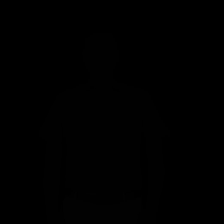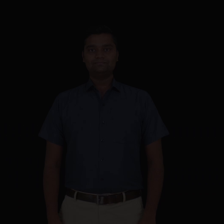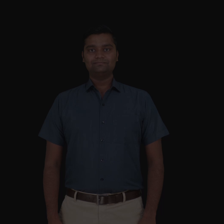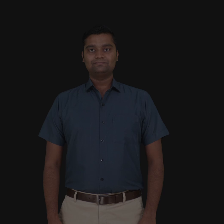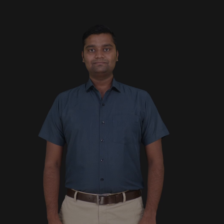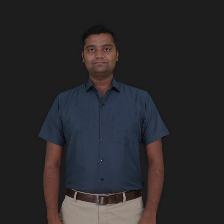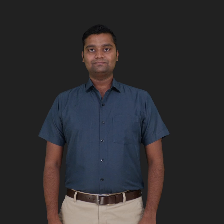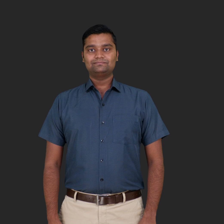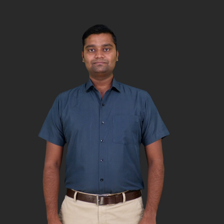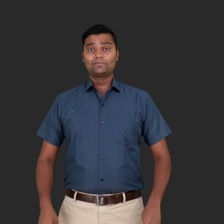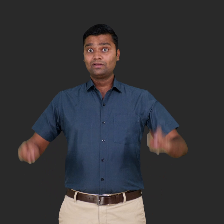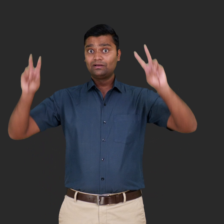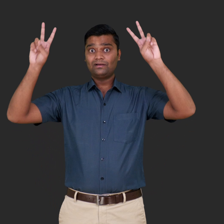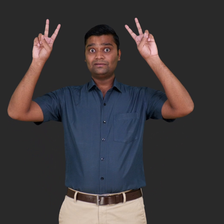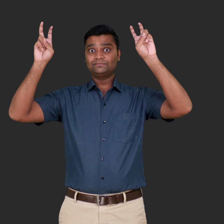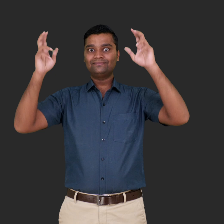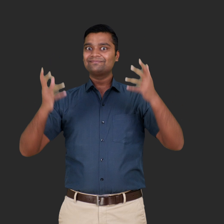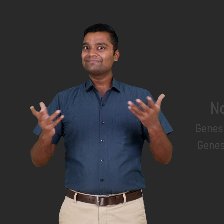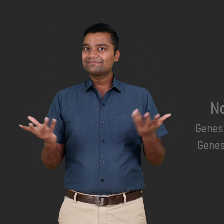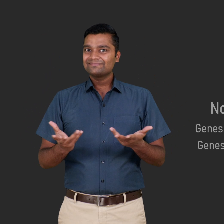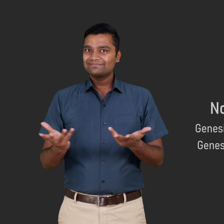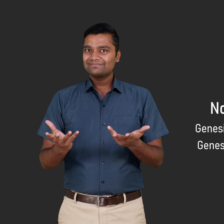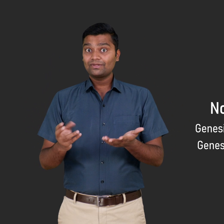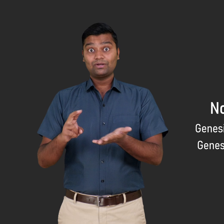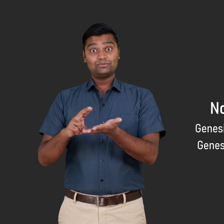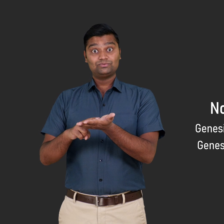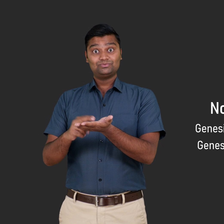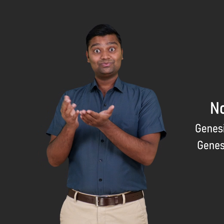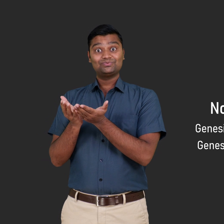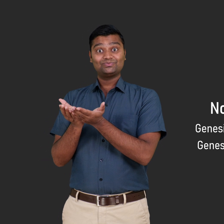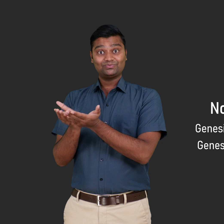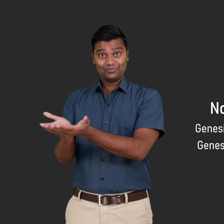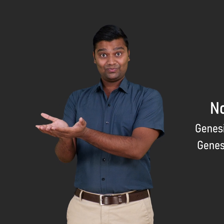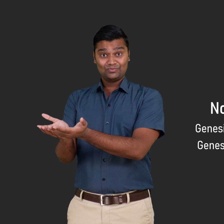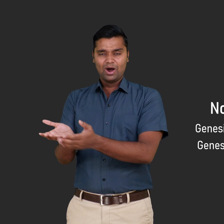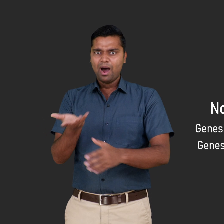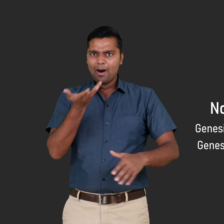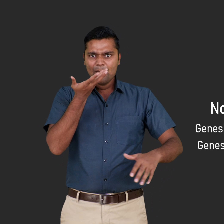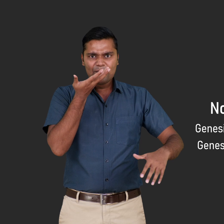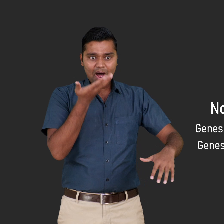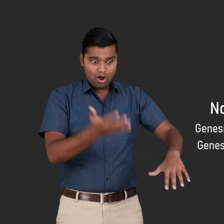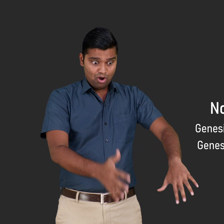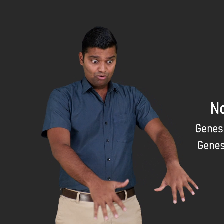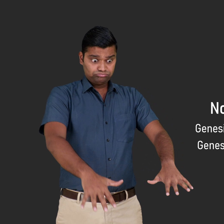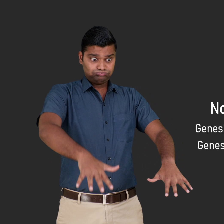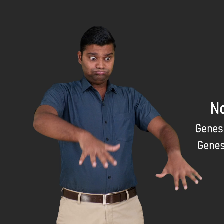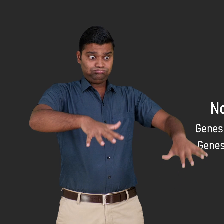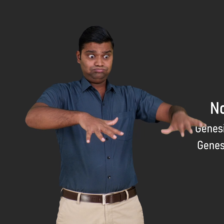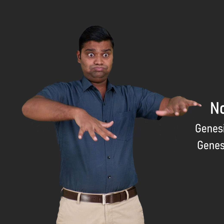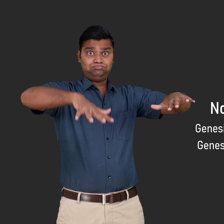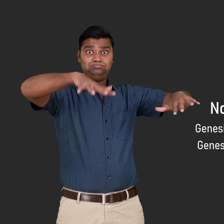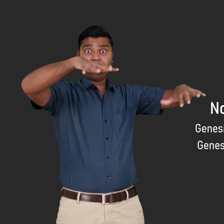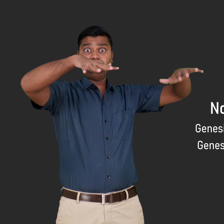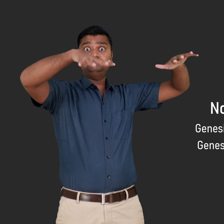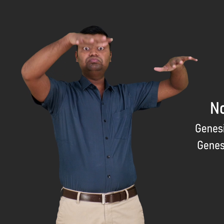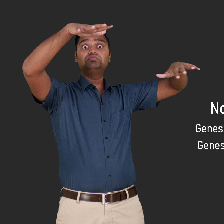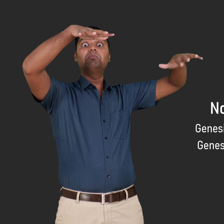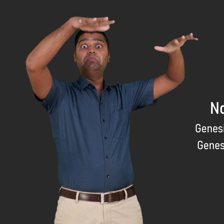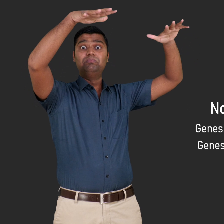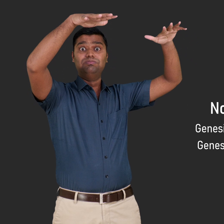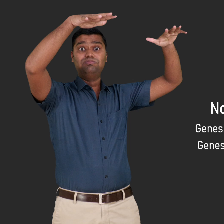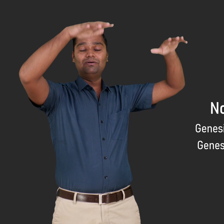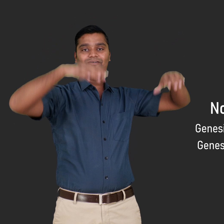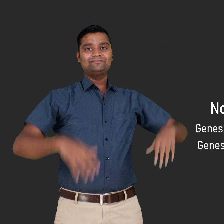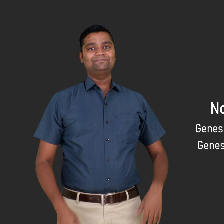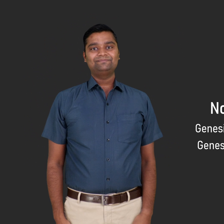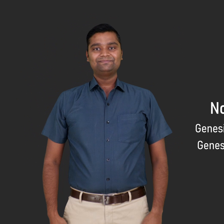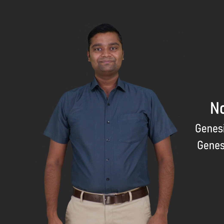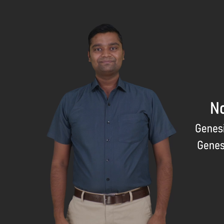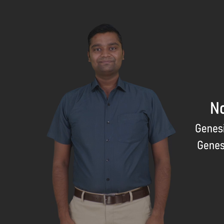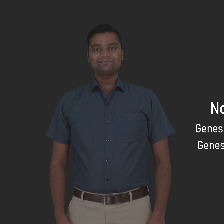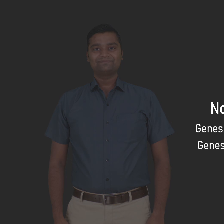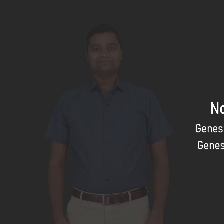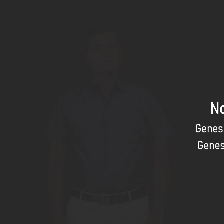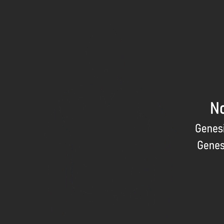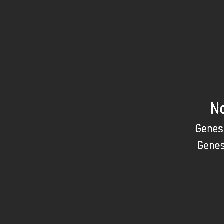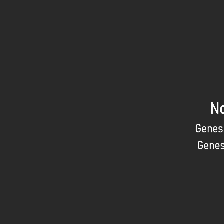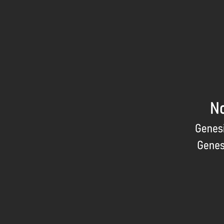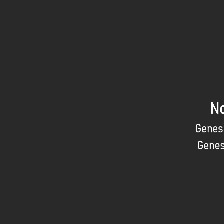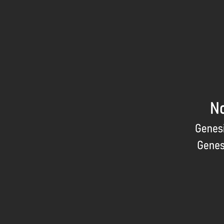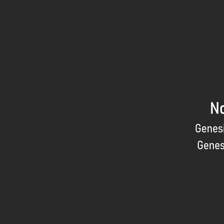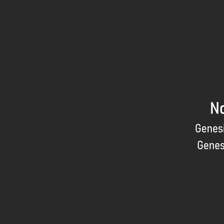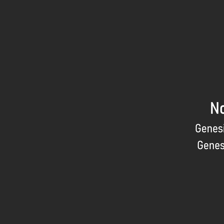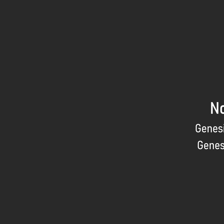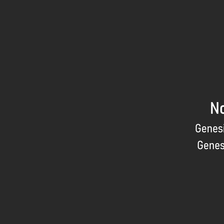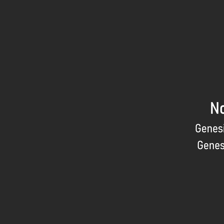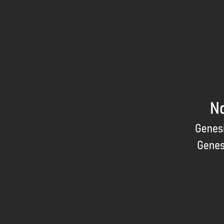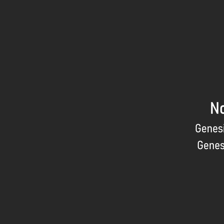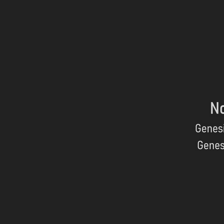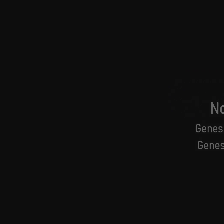Noah and the flood